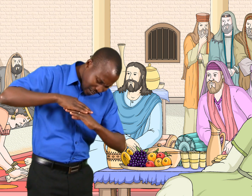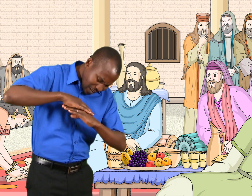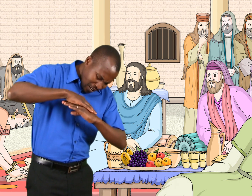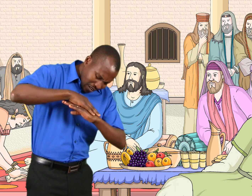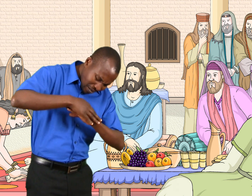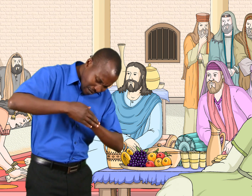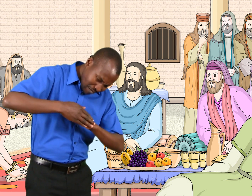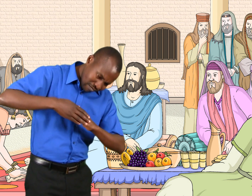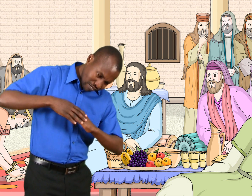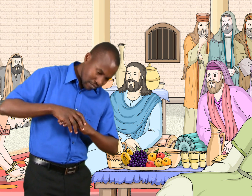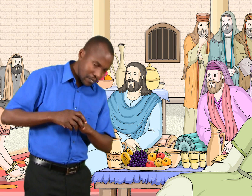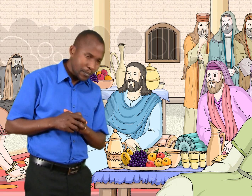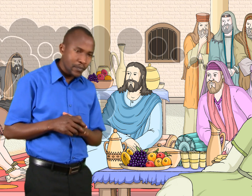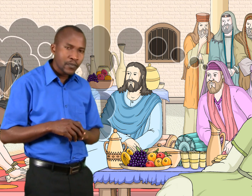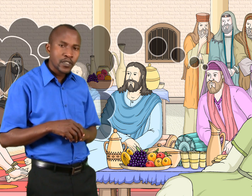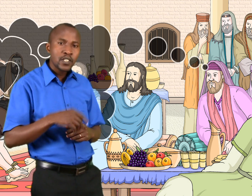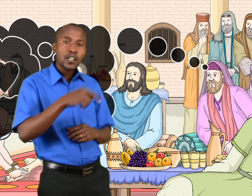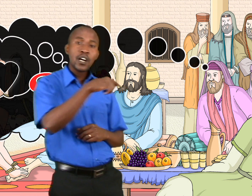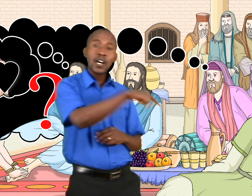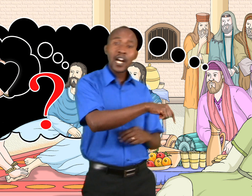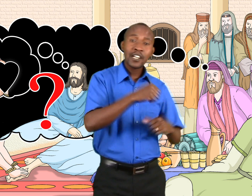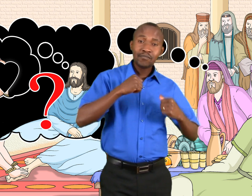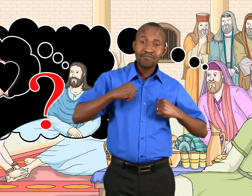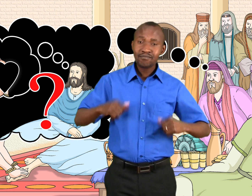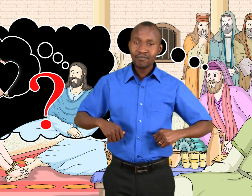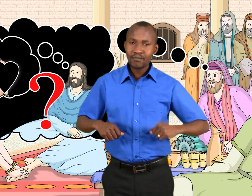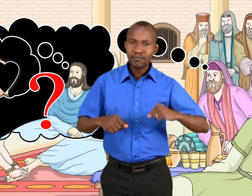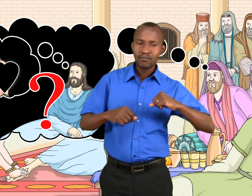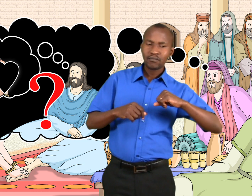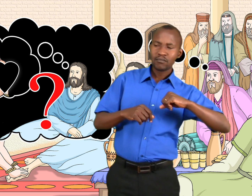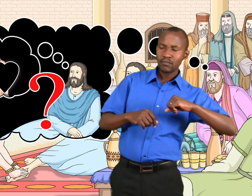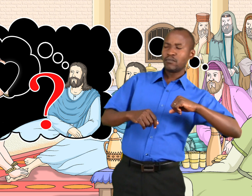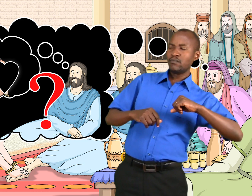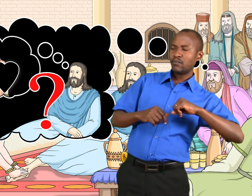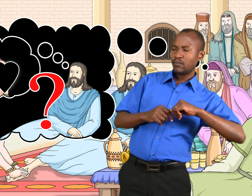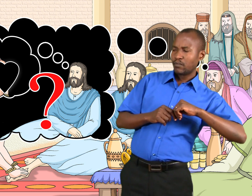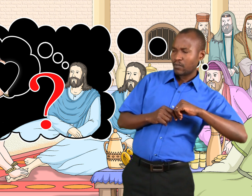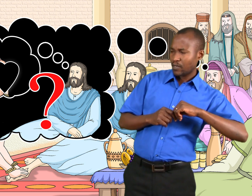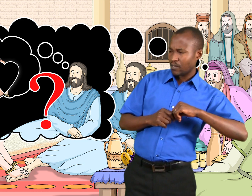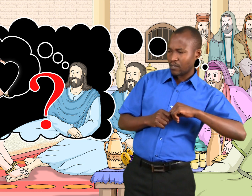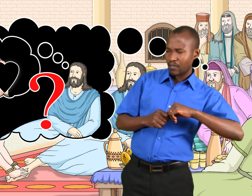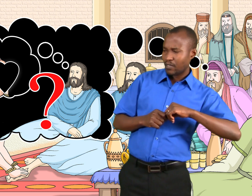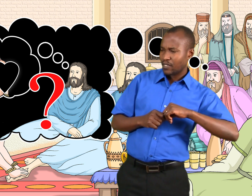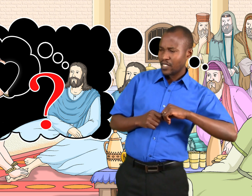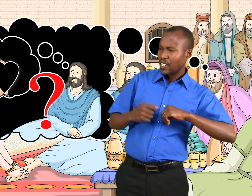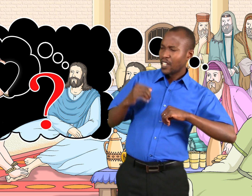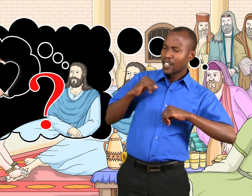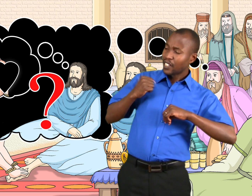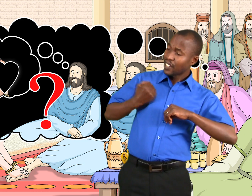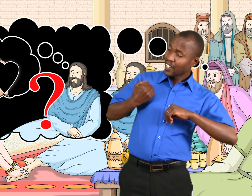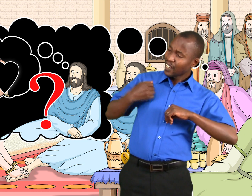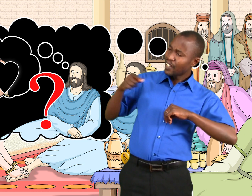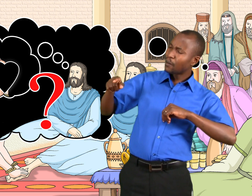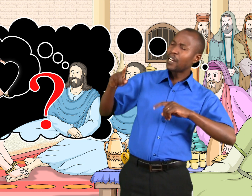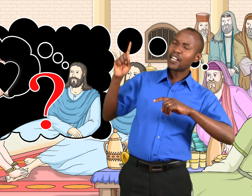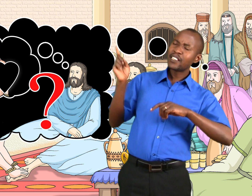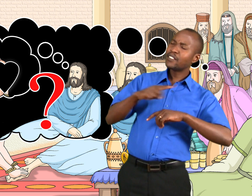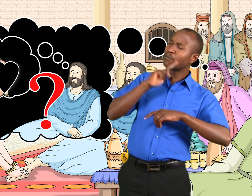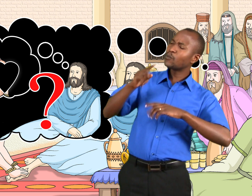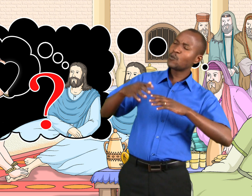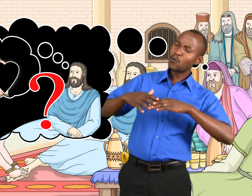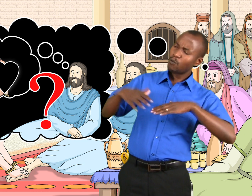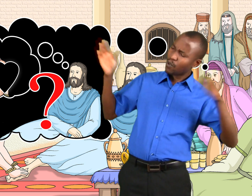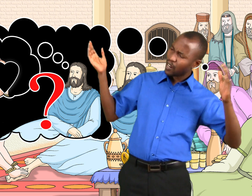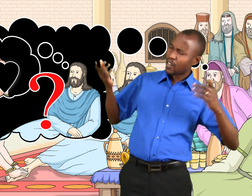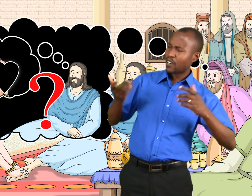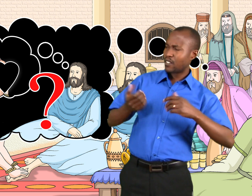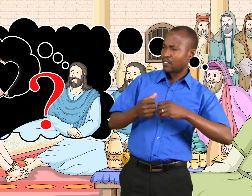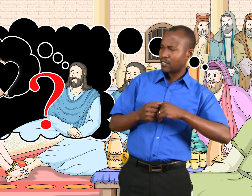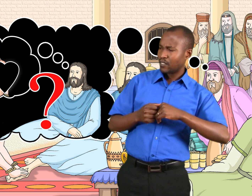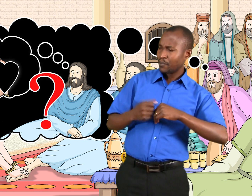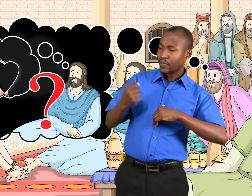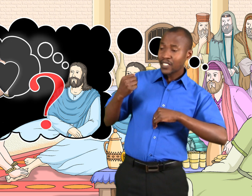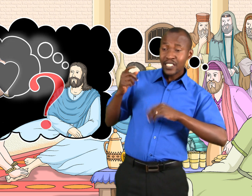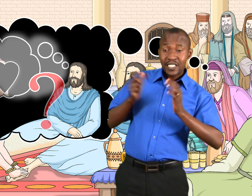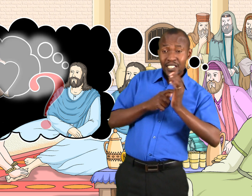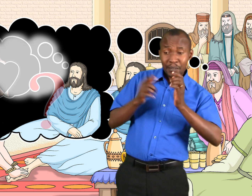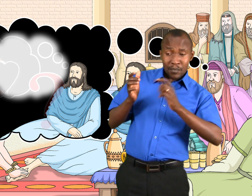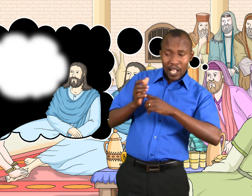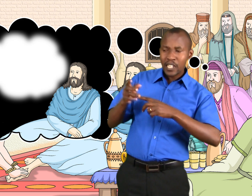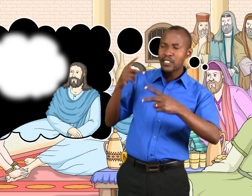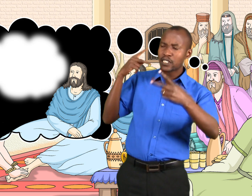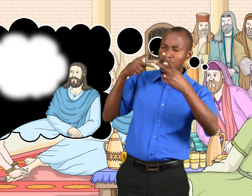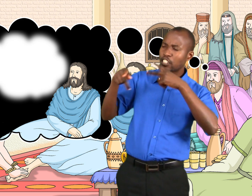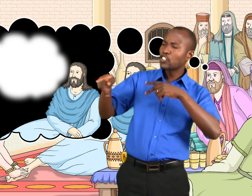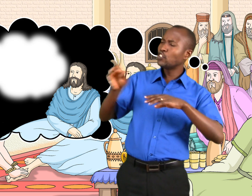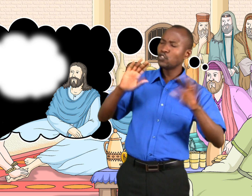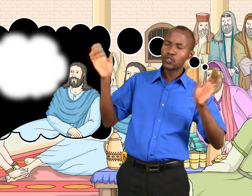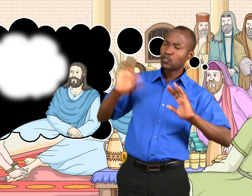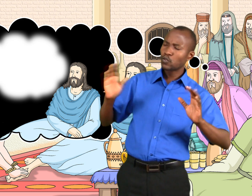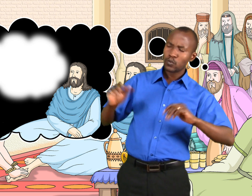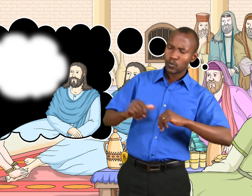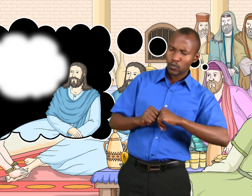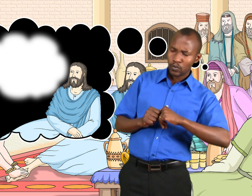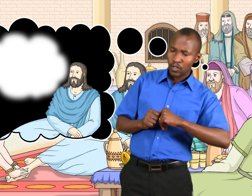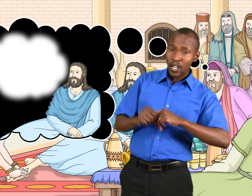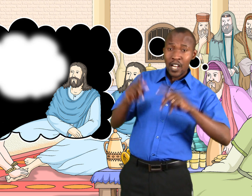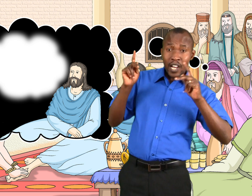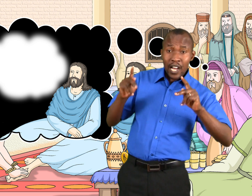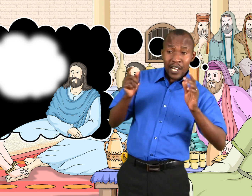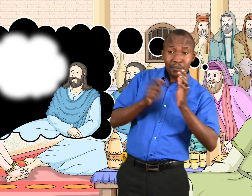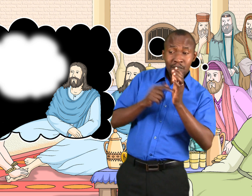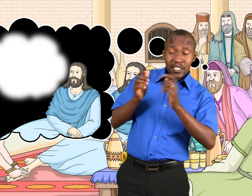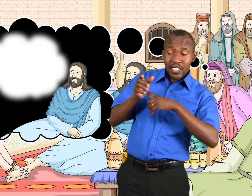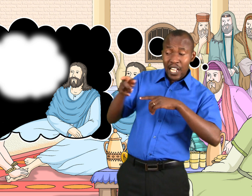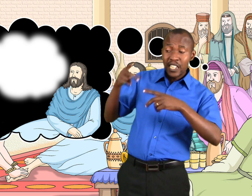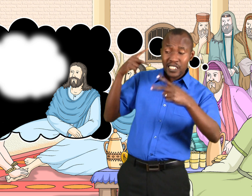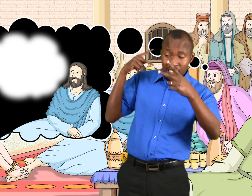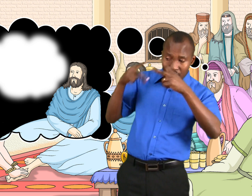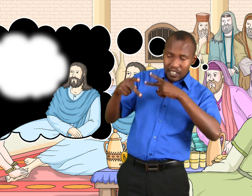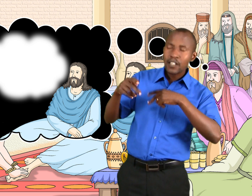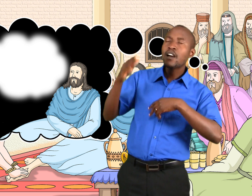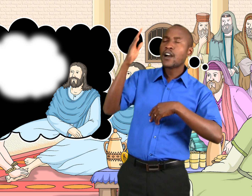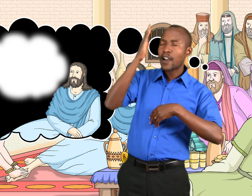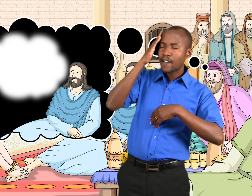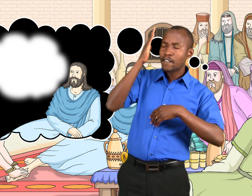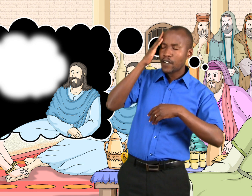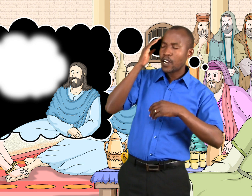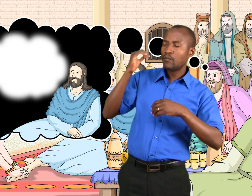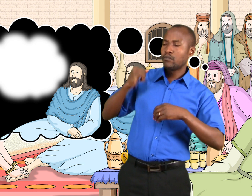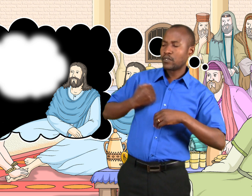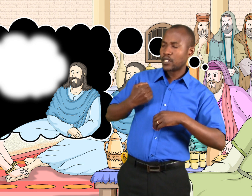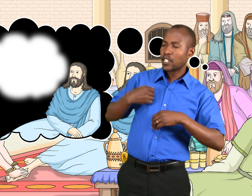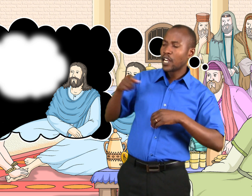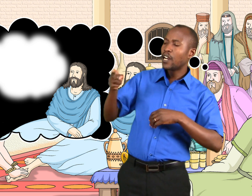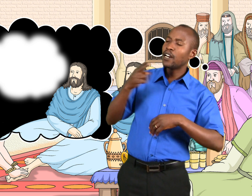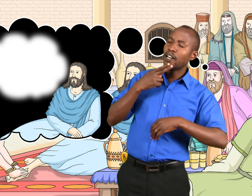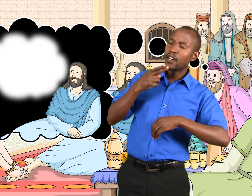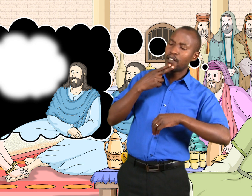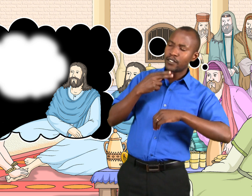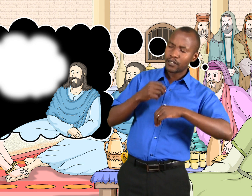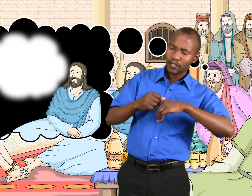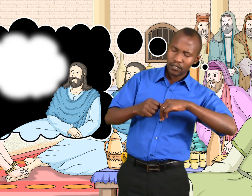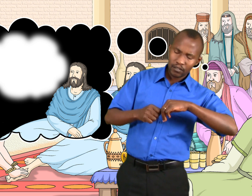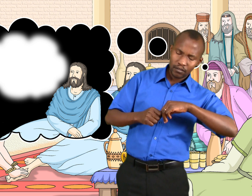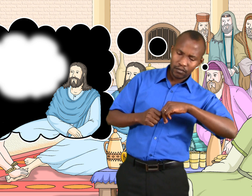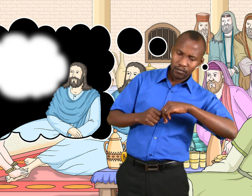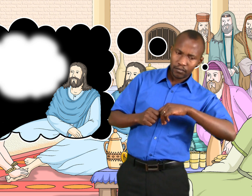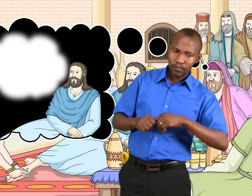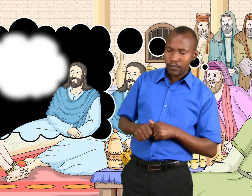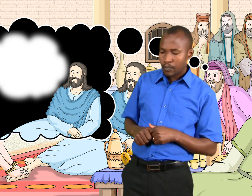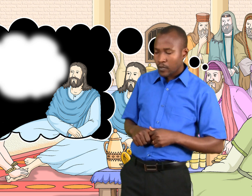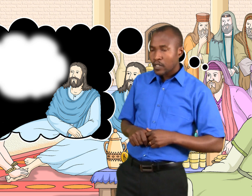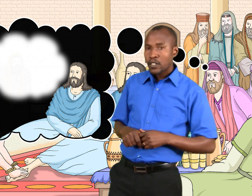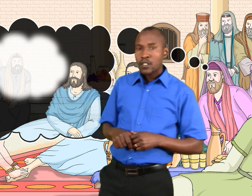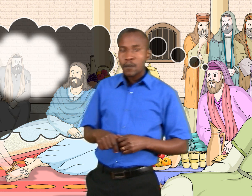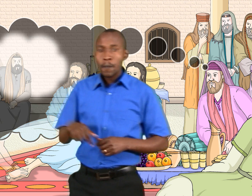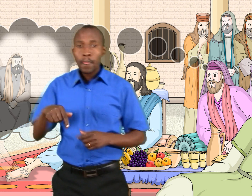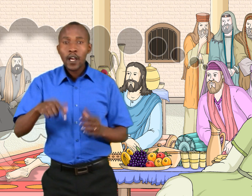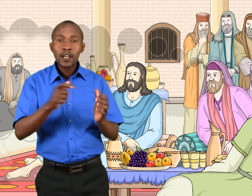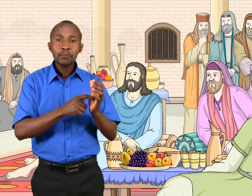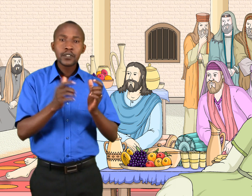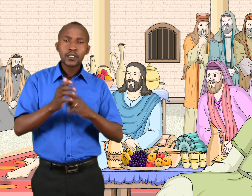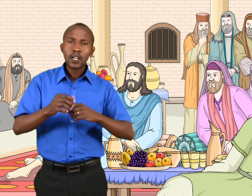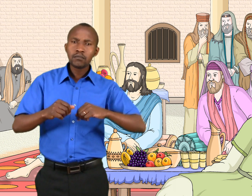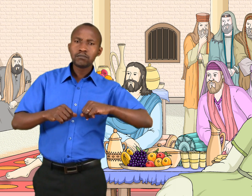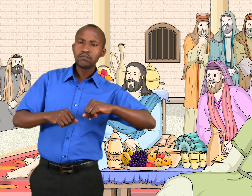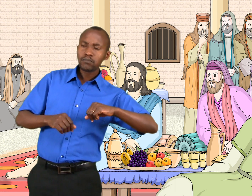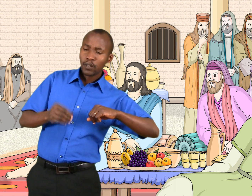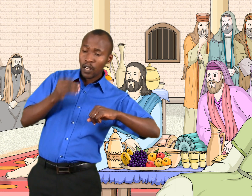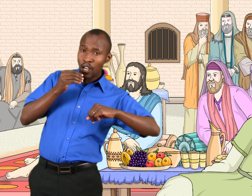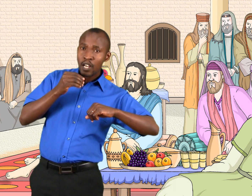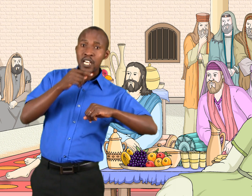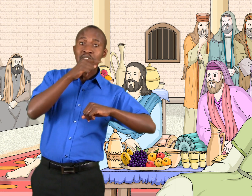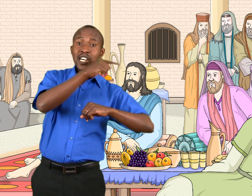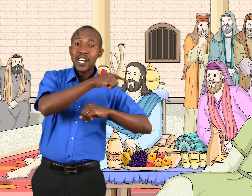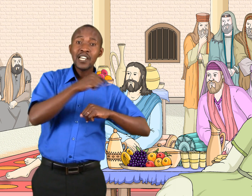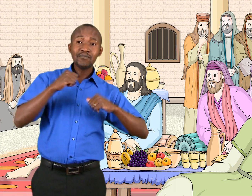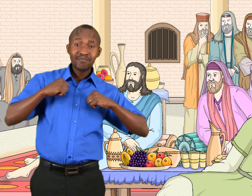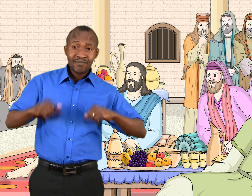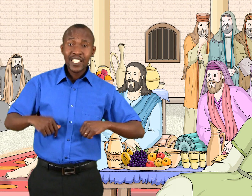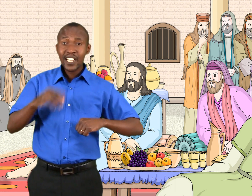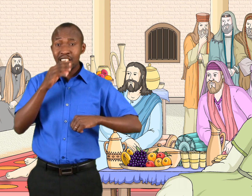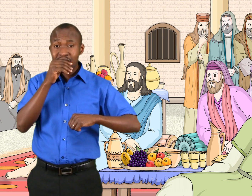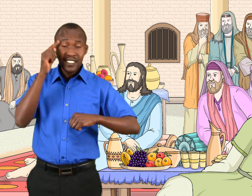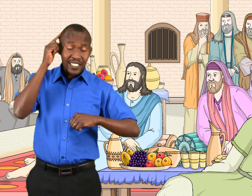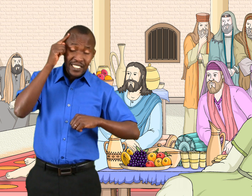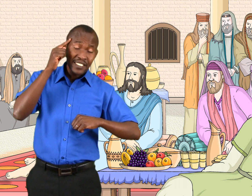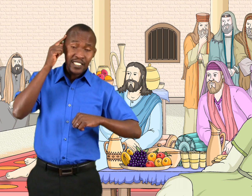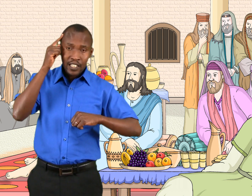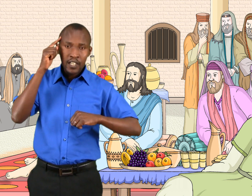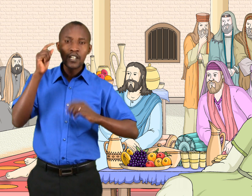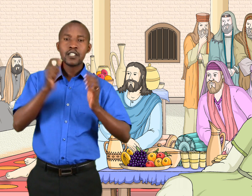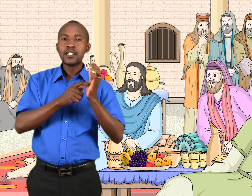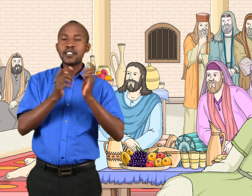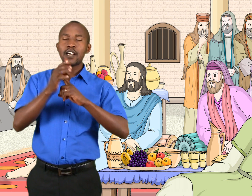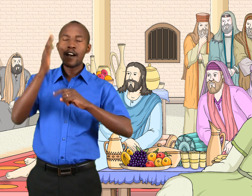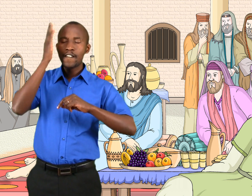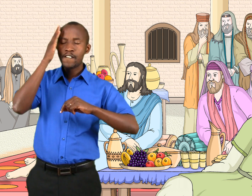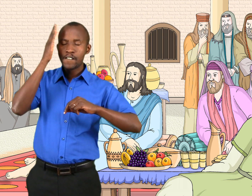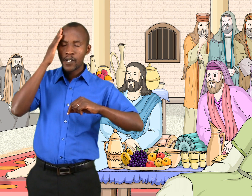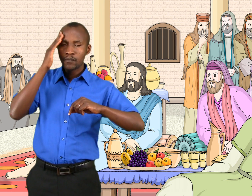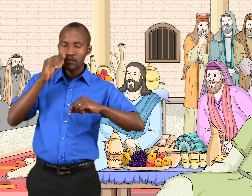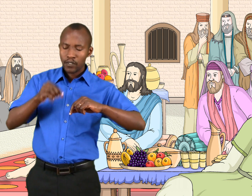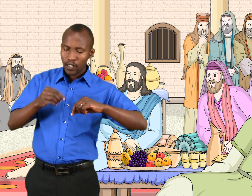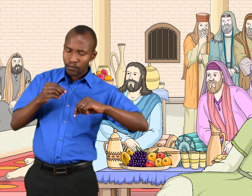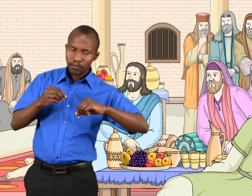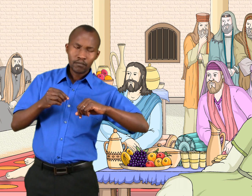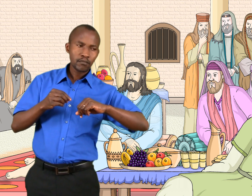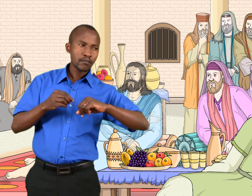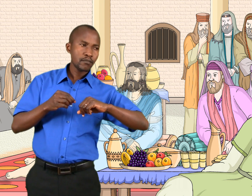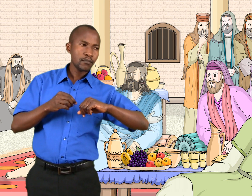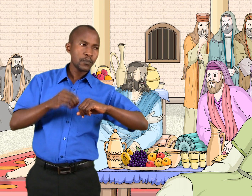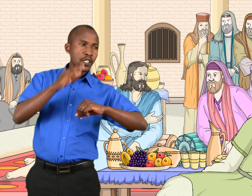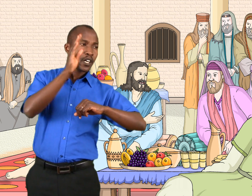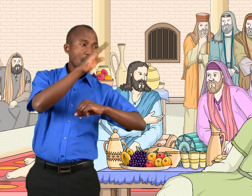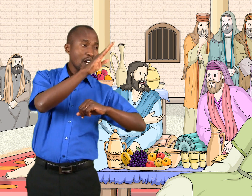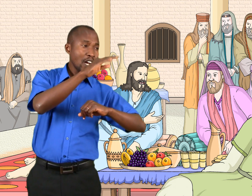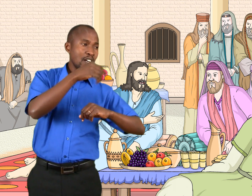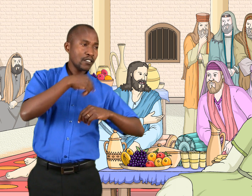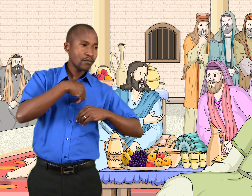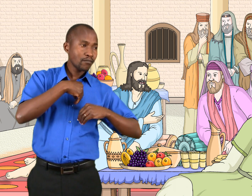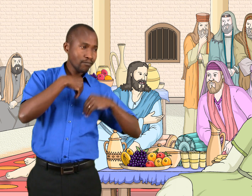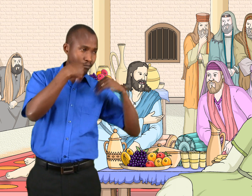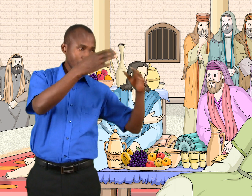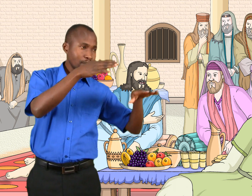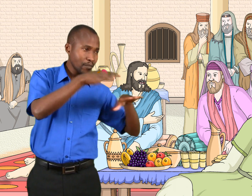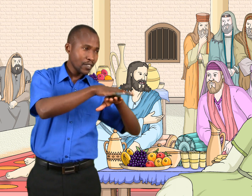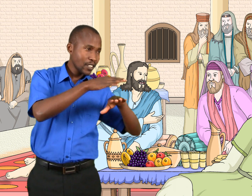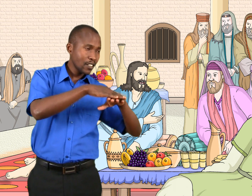When the Pharisee who had invited Jesus saw this, he said to himself, “If this man were a prophet, He would know who this is and what kind of woman is touching Him—for she is a sinner!”